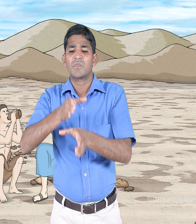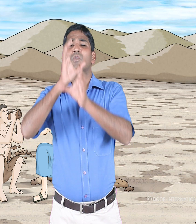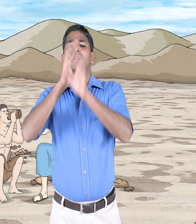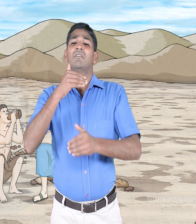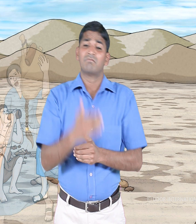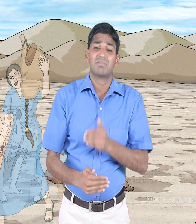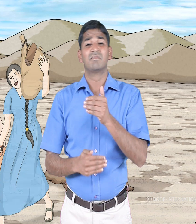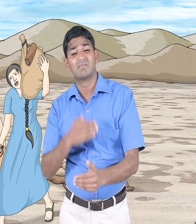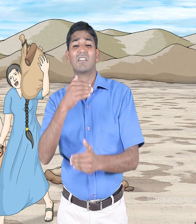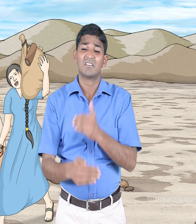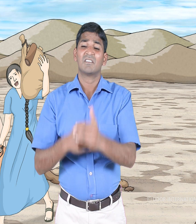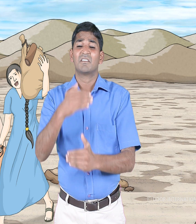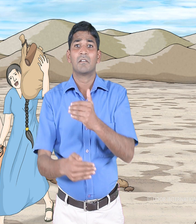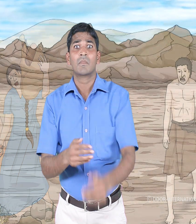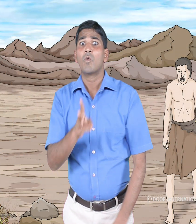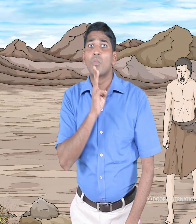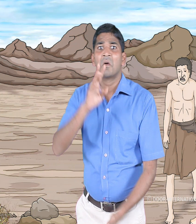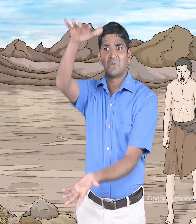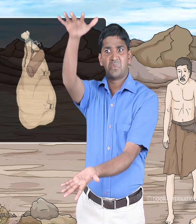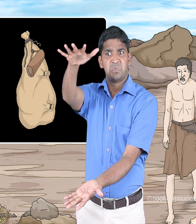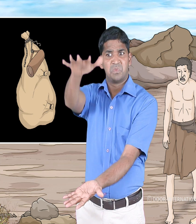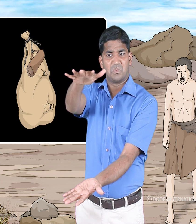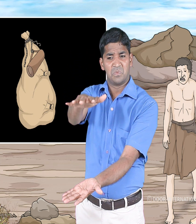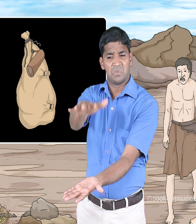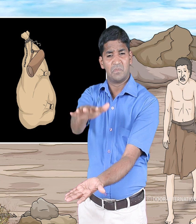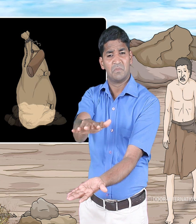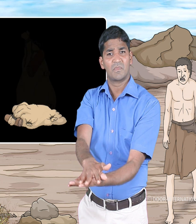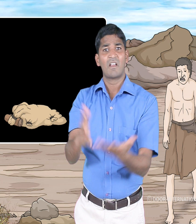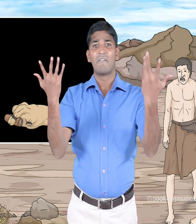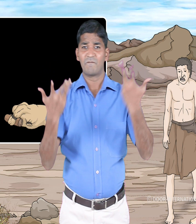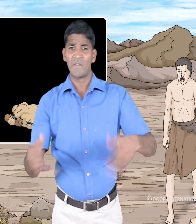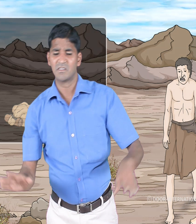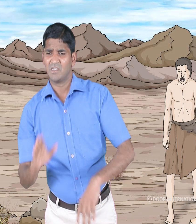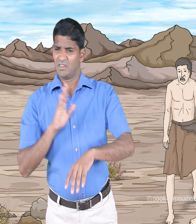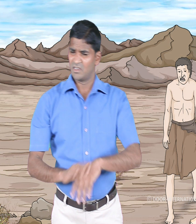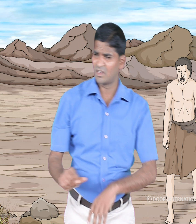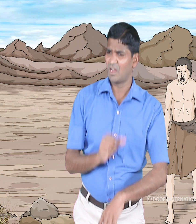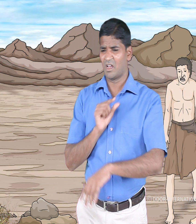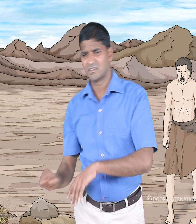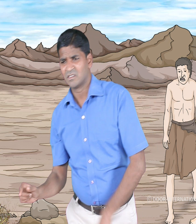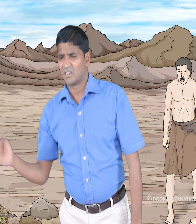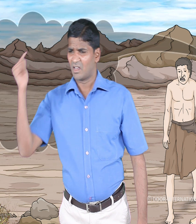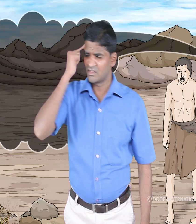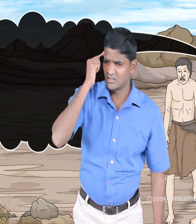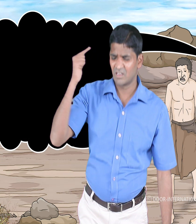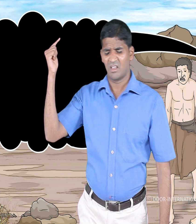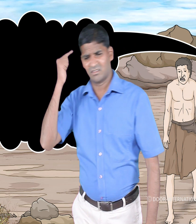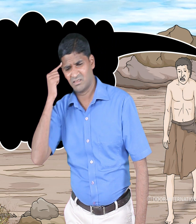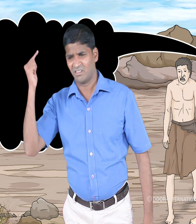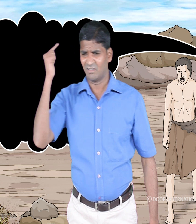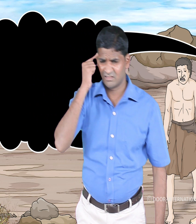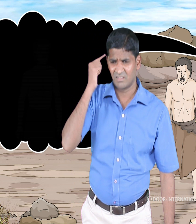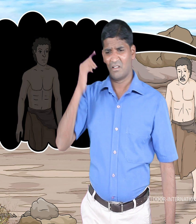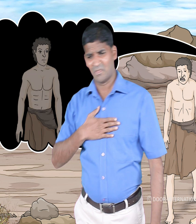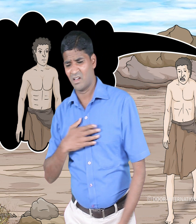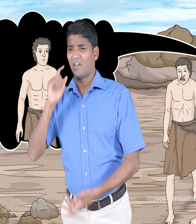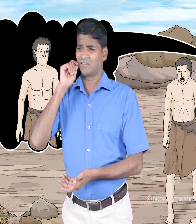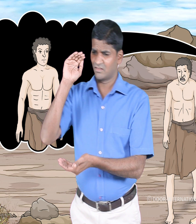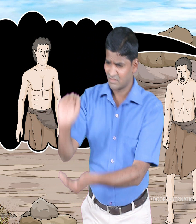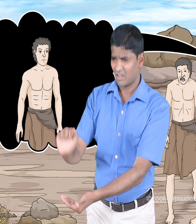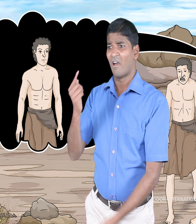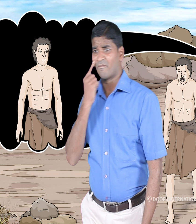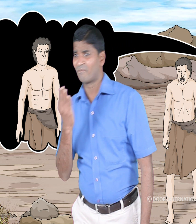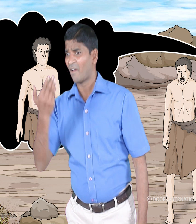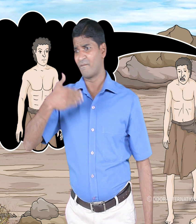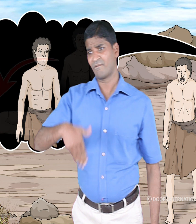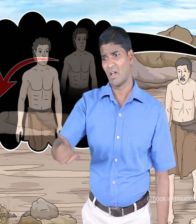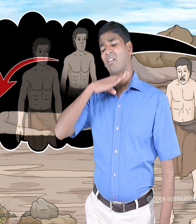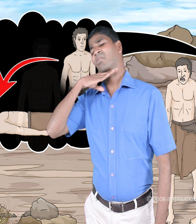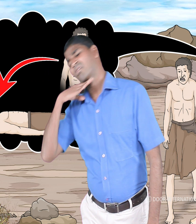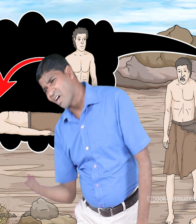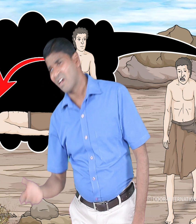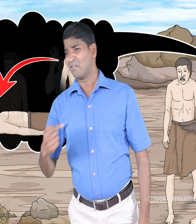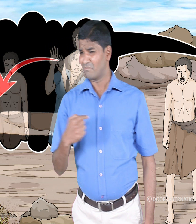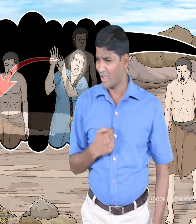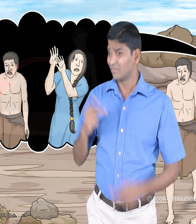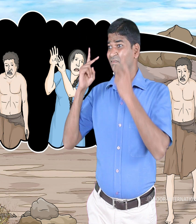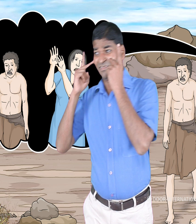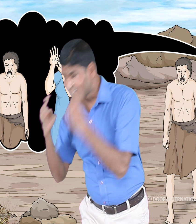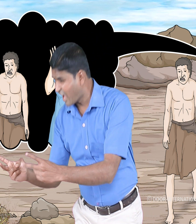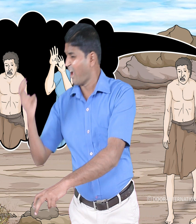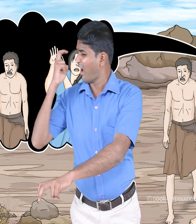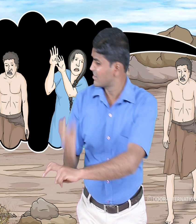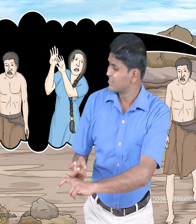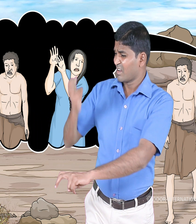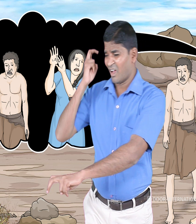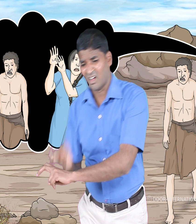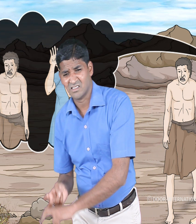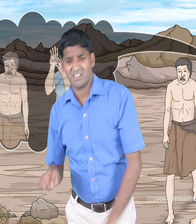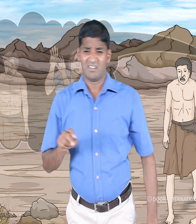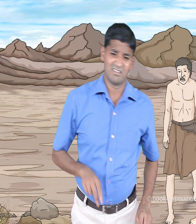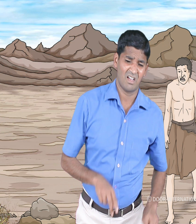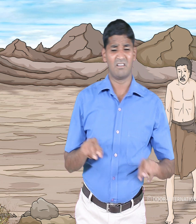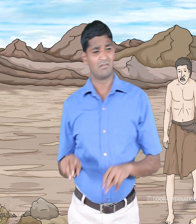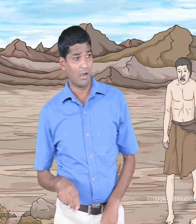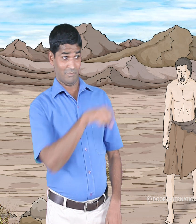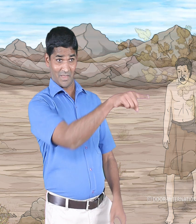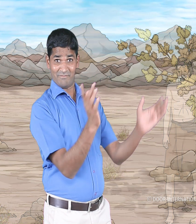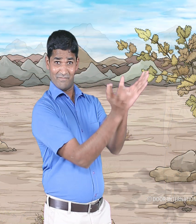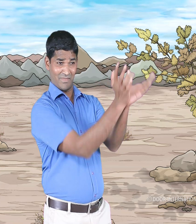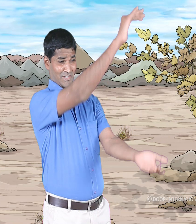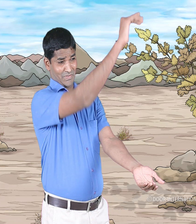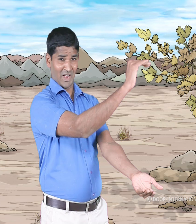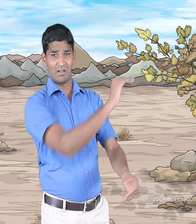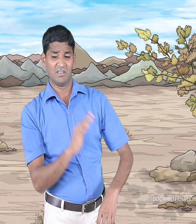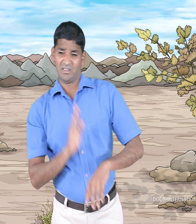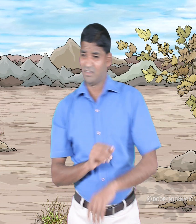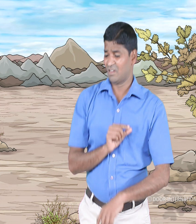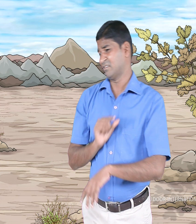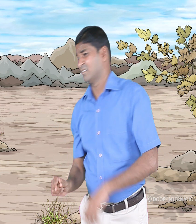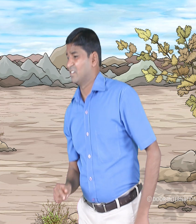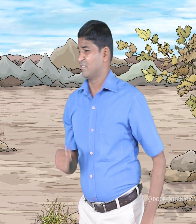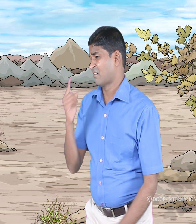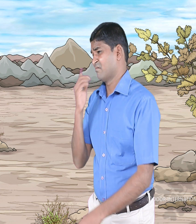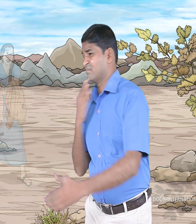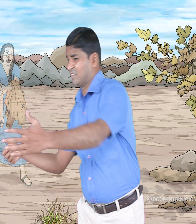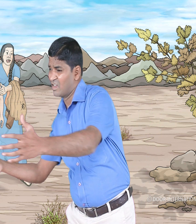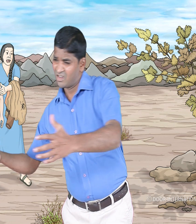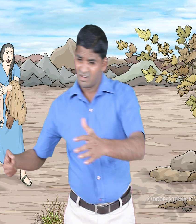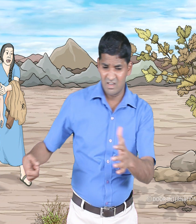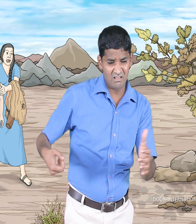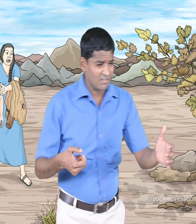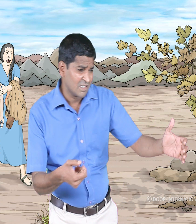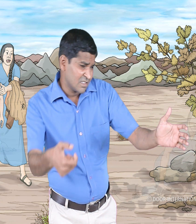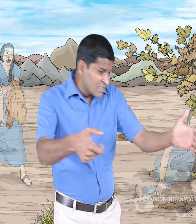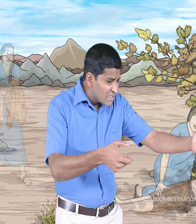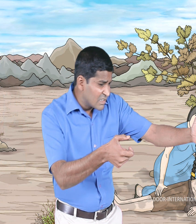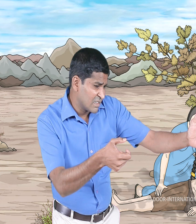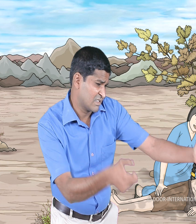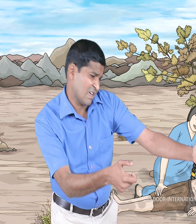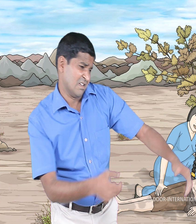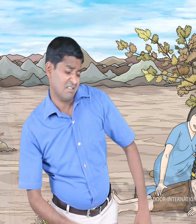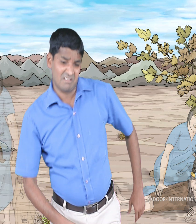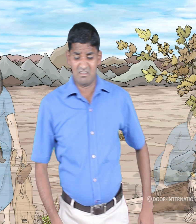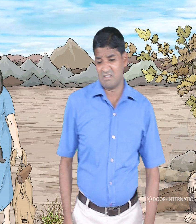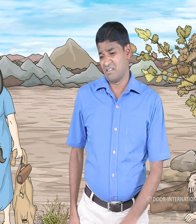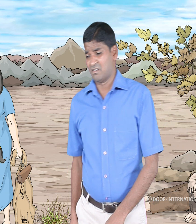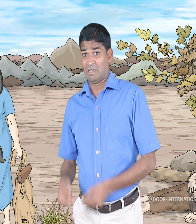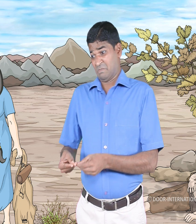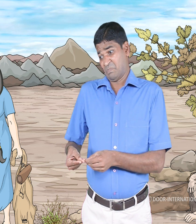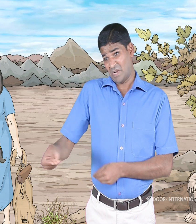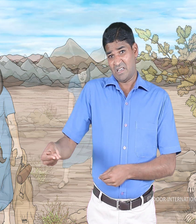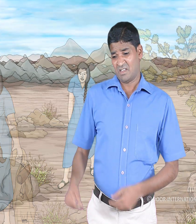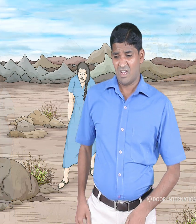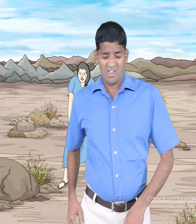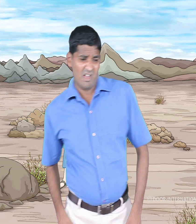When the water in the skin was gone, she left the boy under one of the bushes.